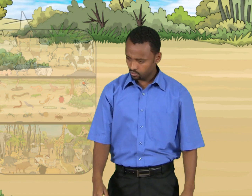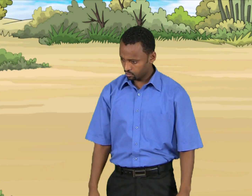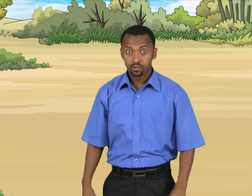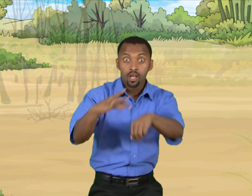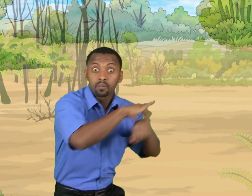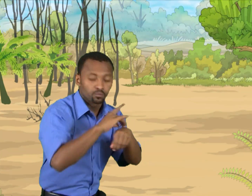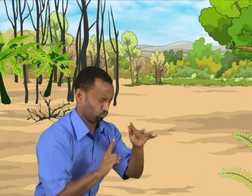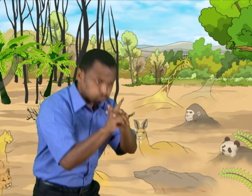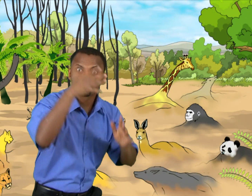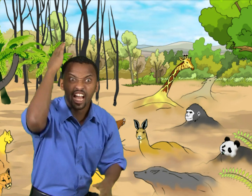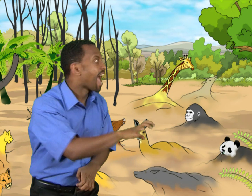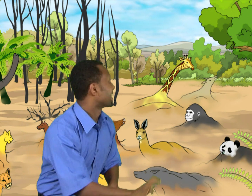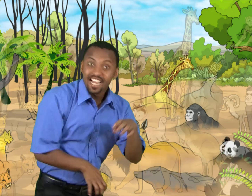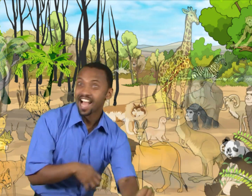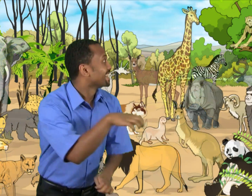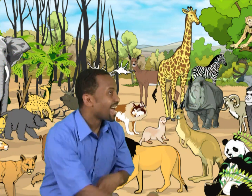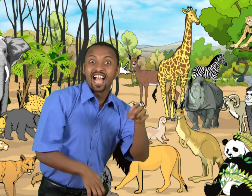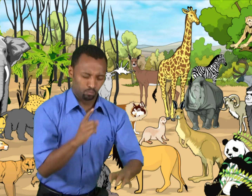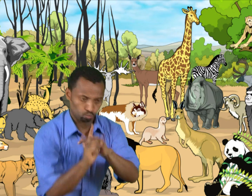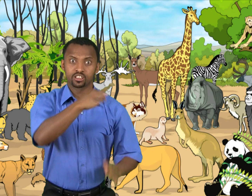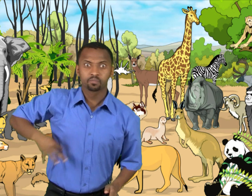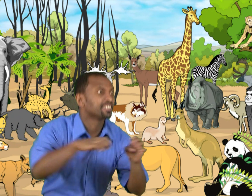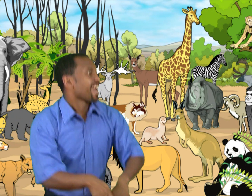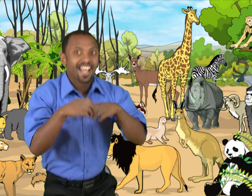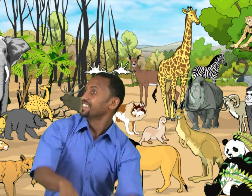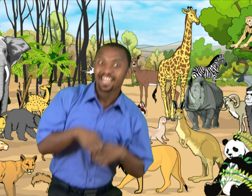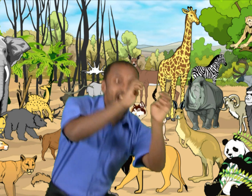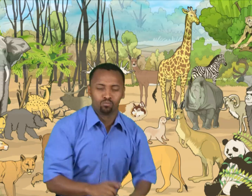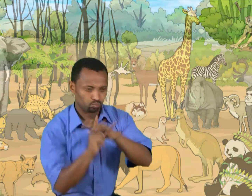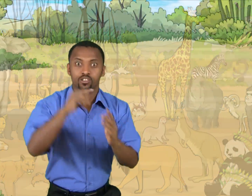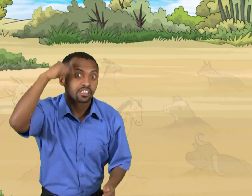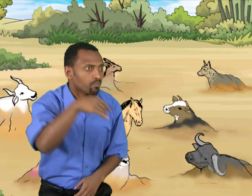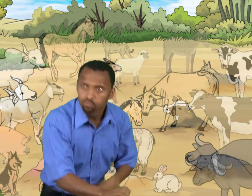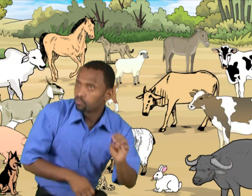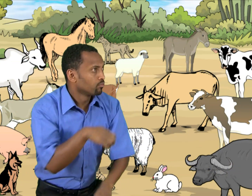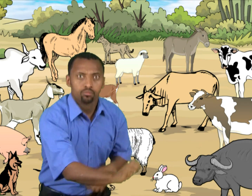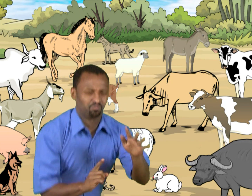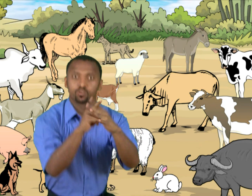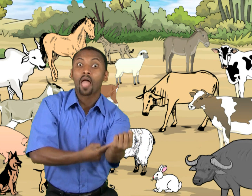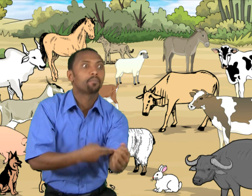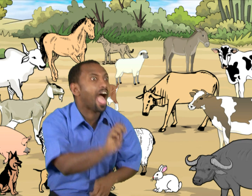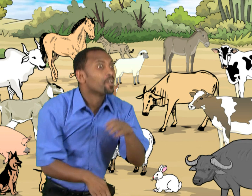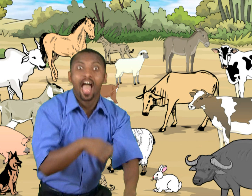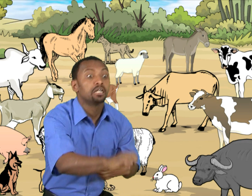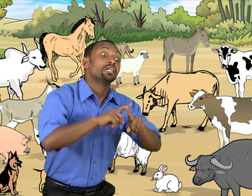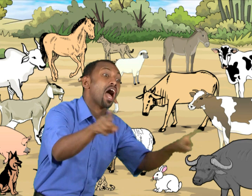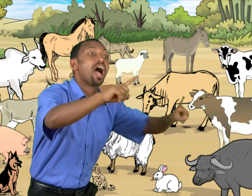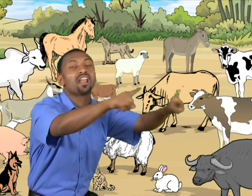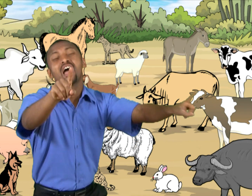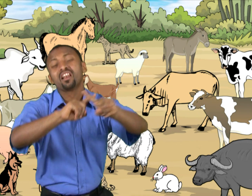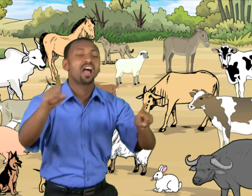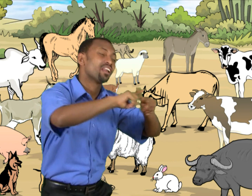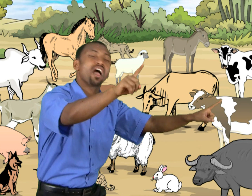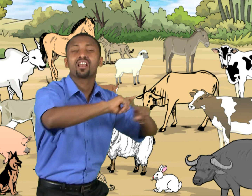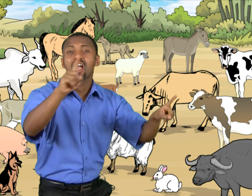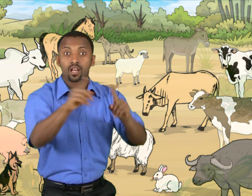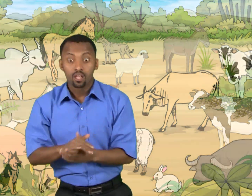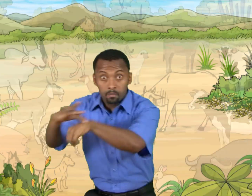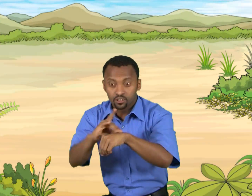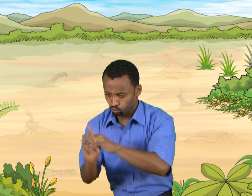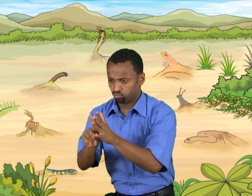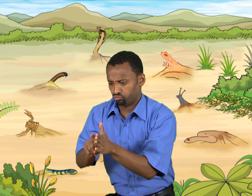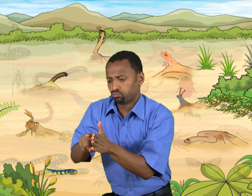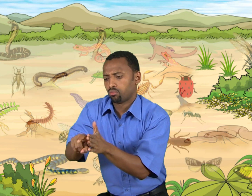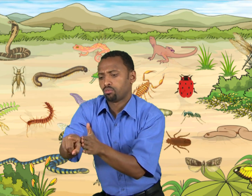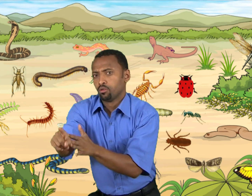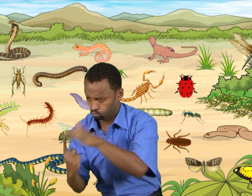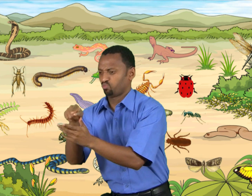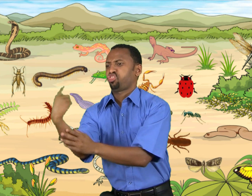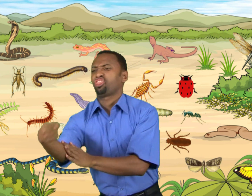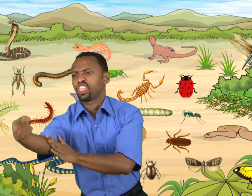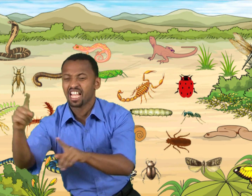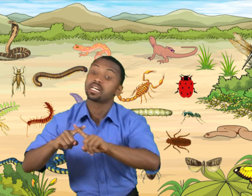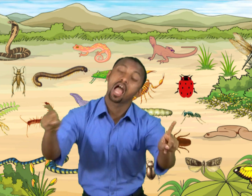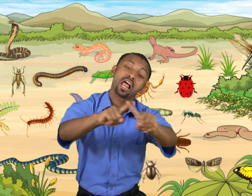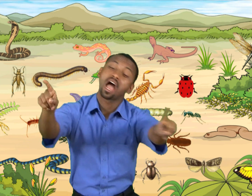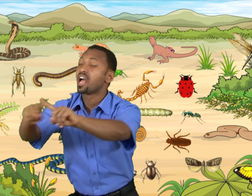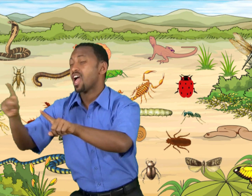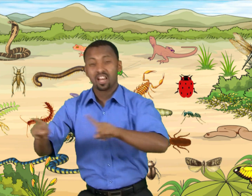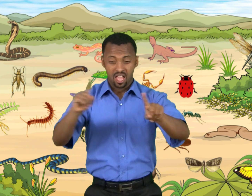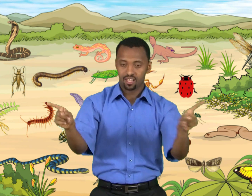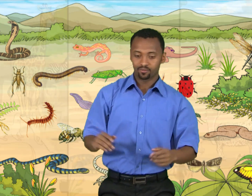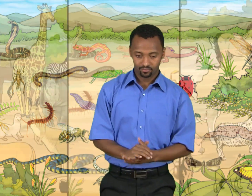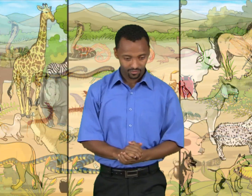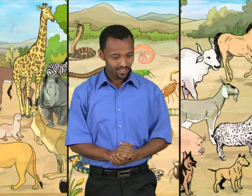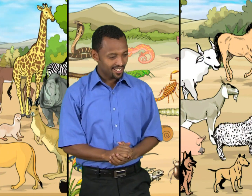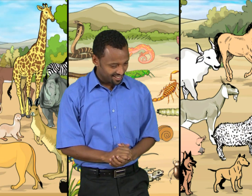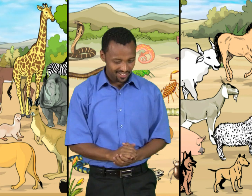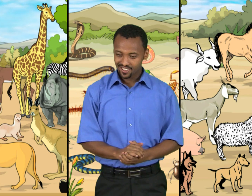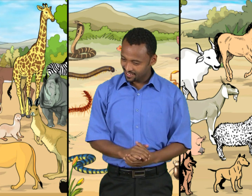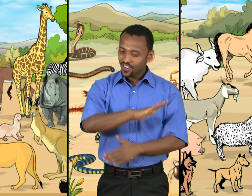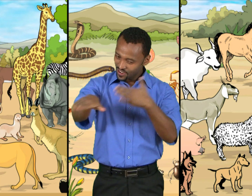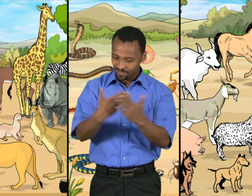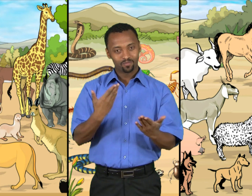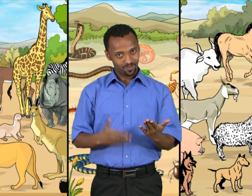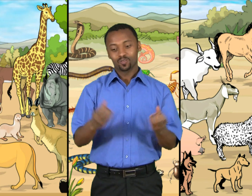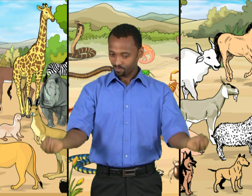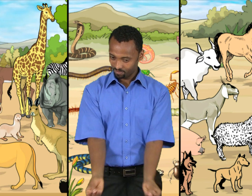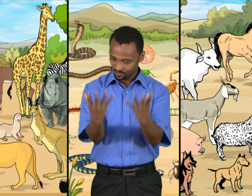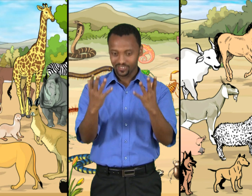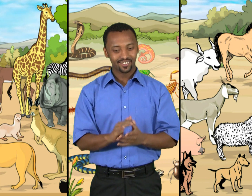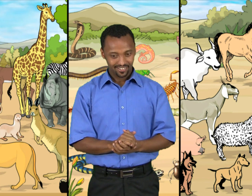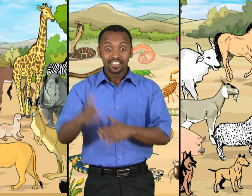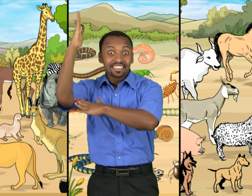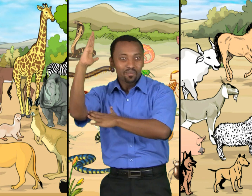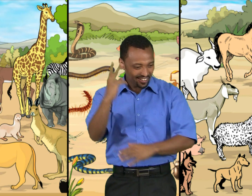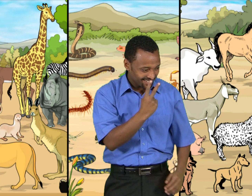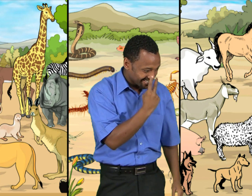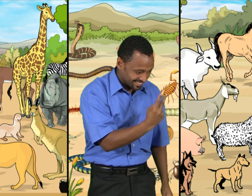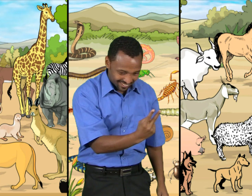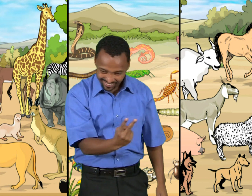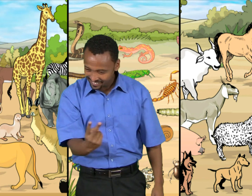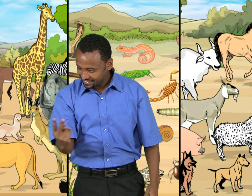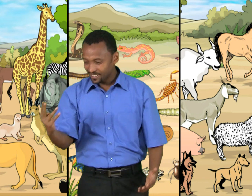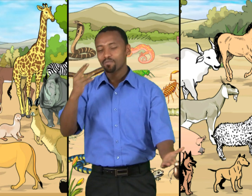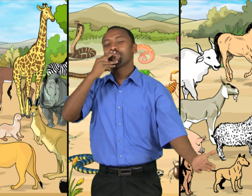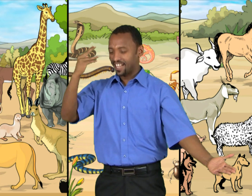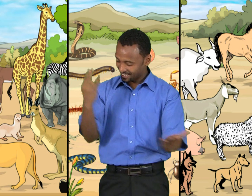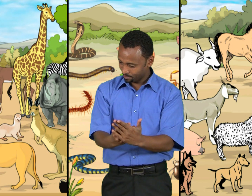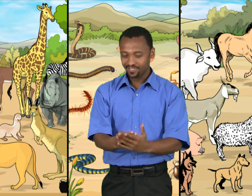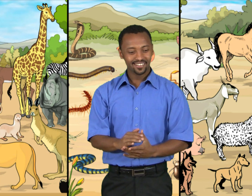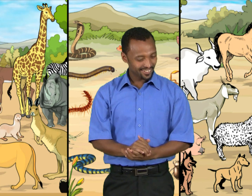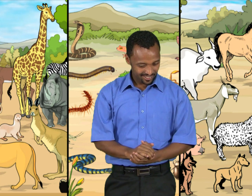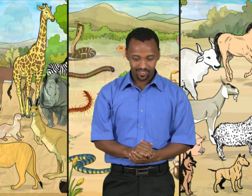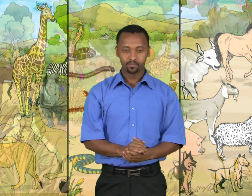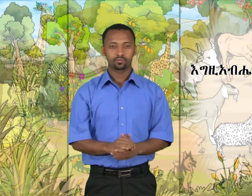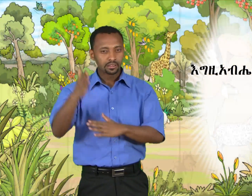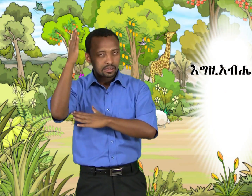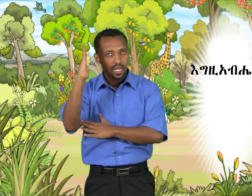God made the beasts of the earth according to their kinds, the livestock according to their kinds, and everything that crawls upon the earth according to its kind.